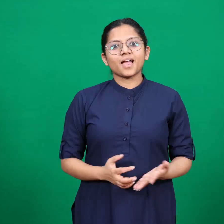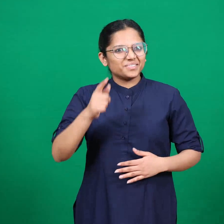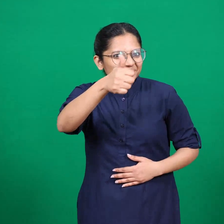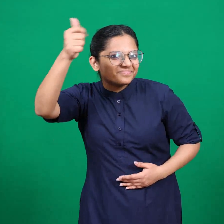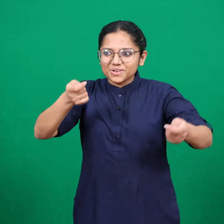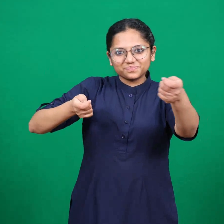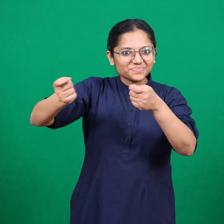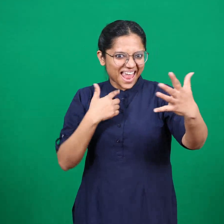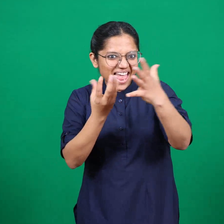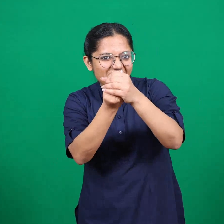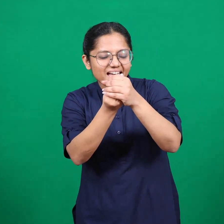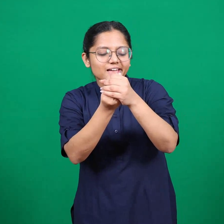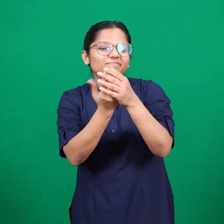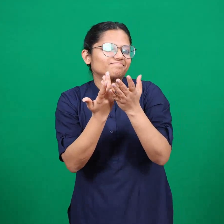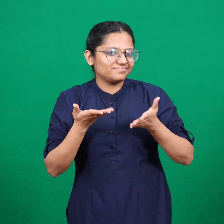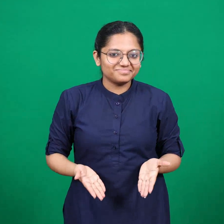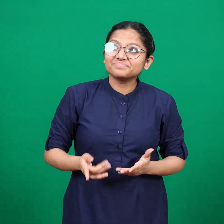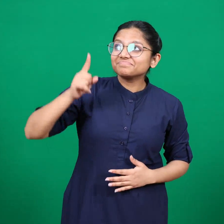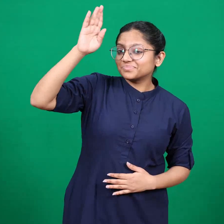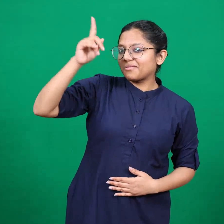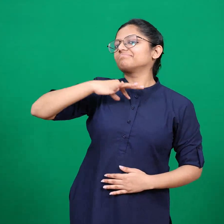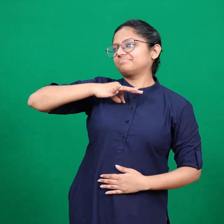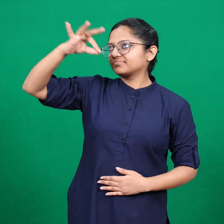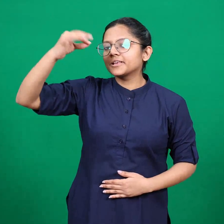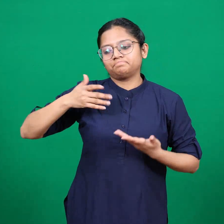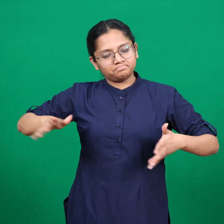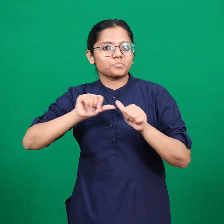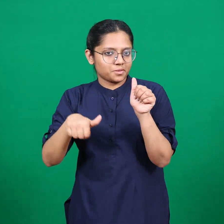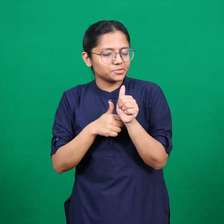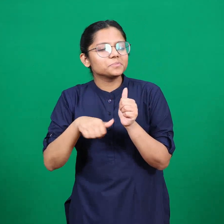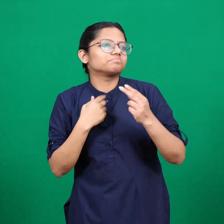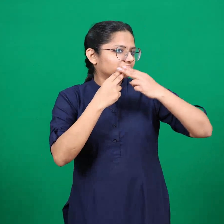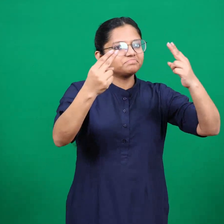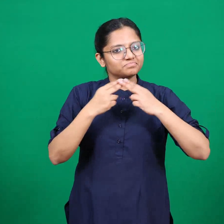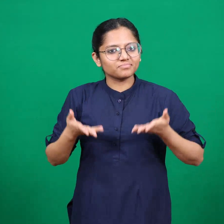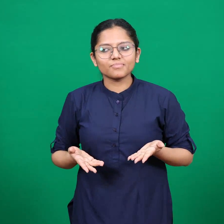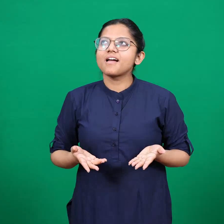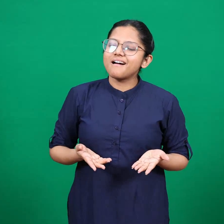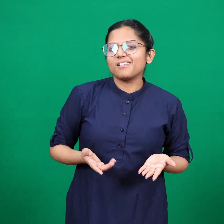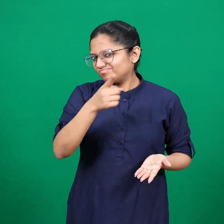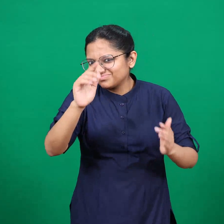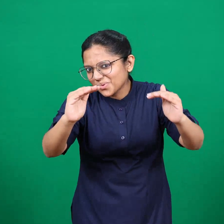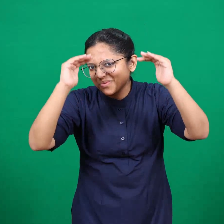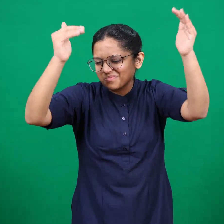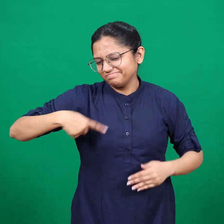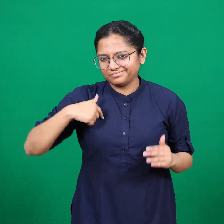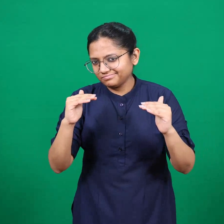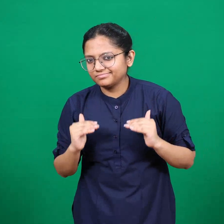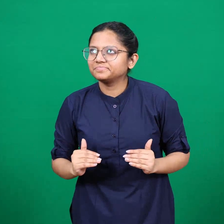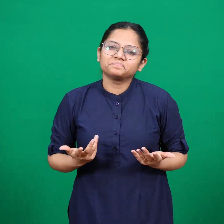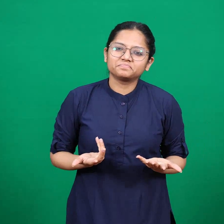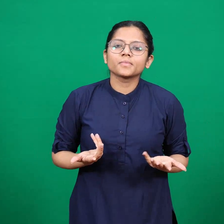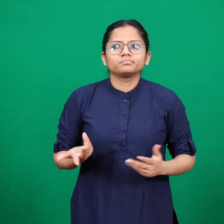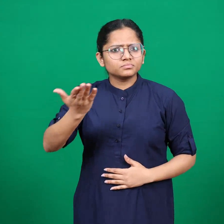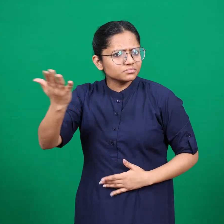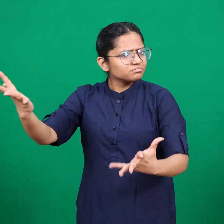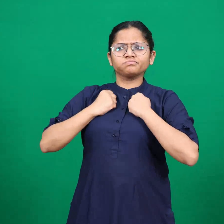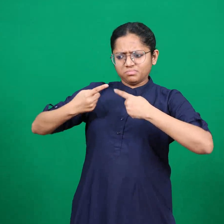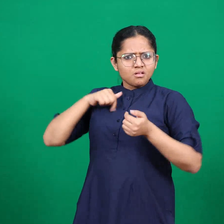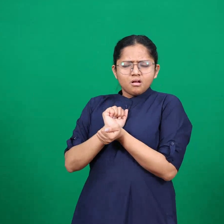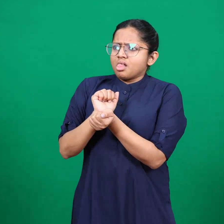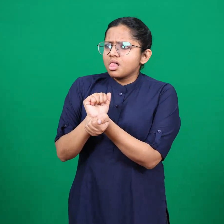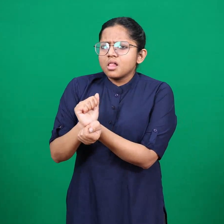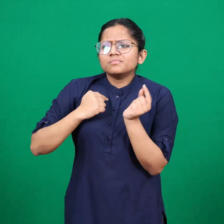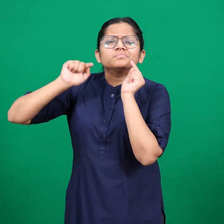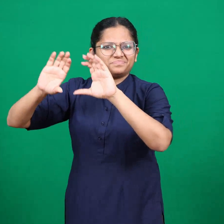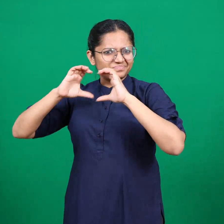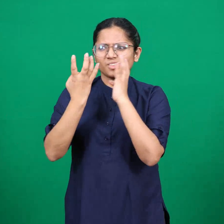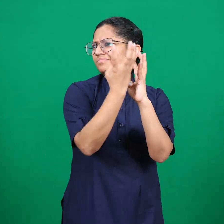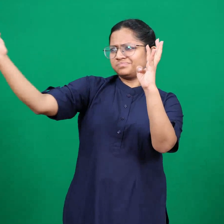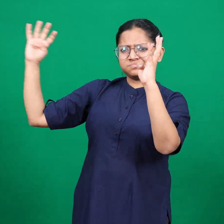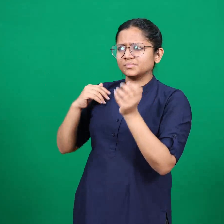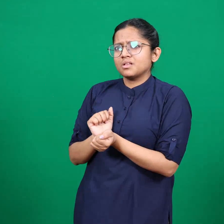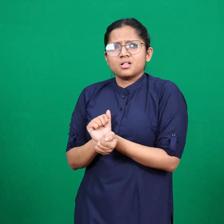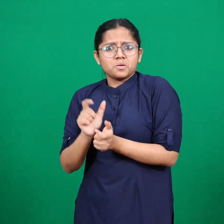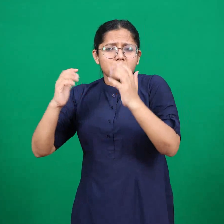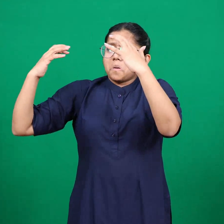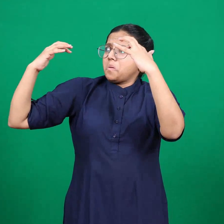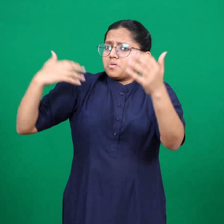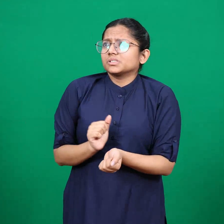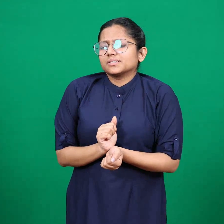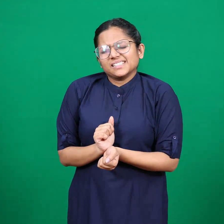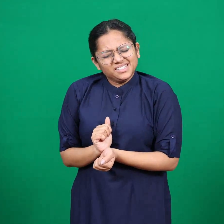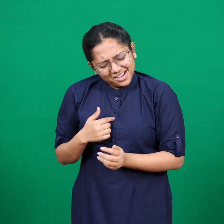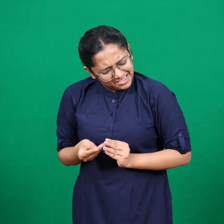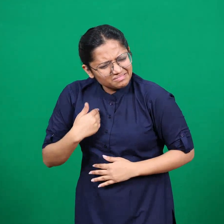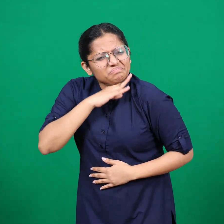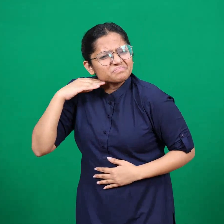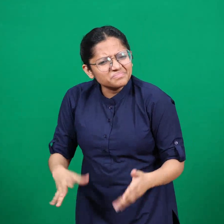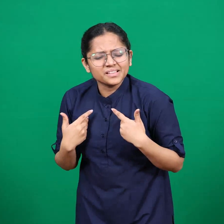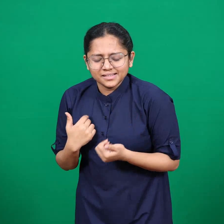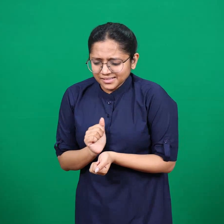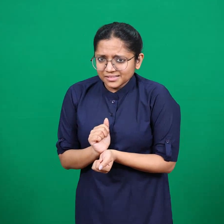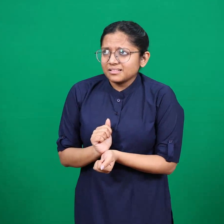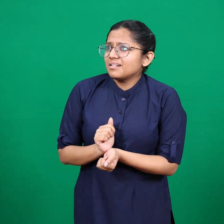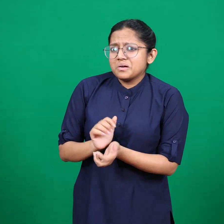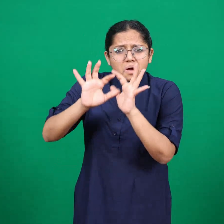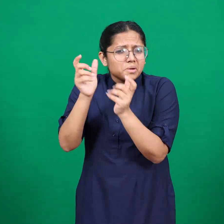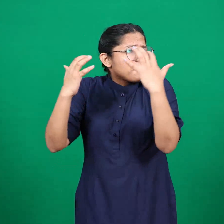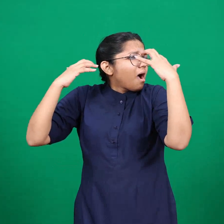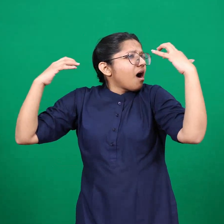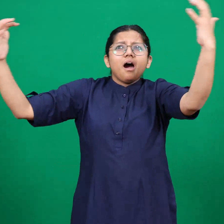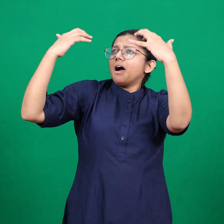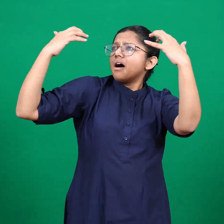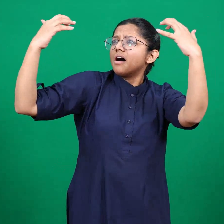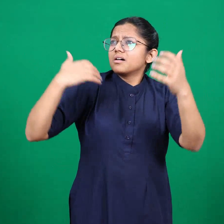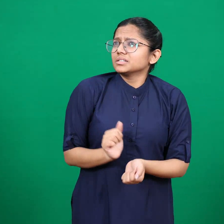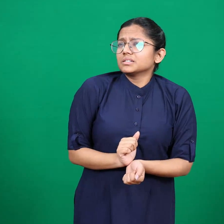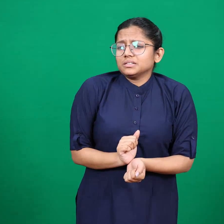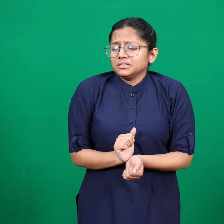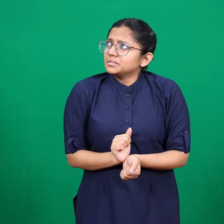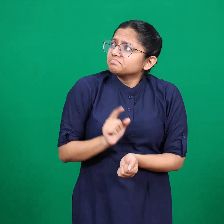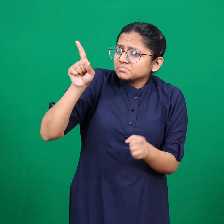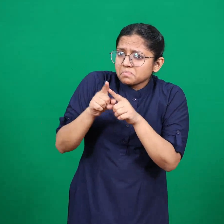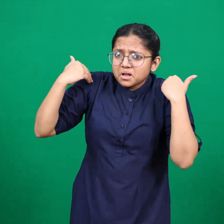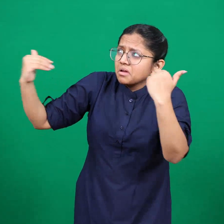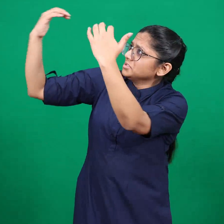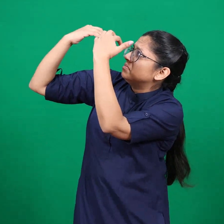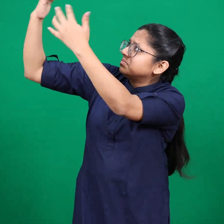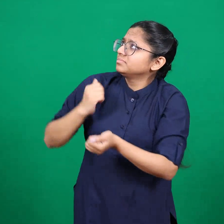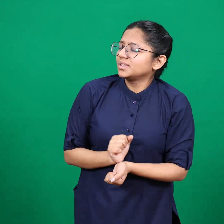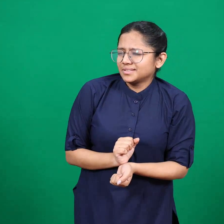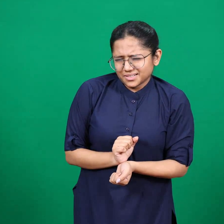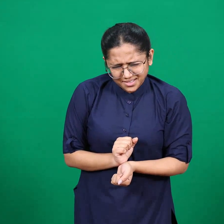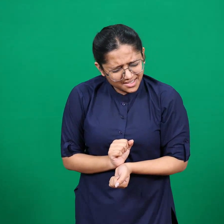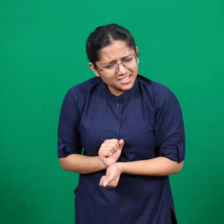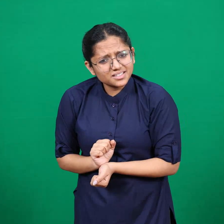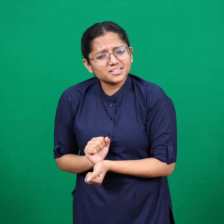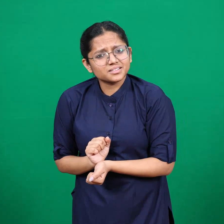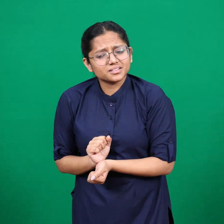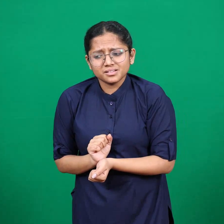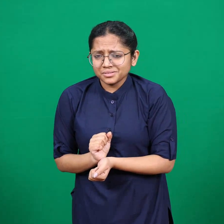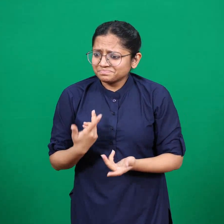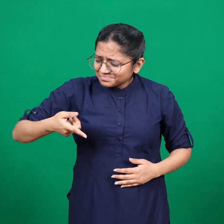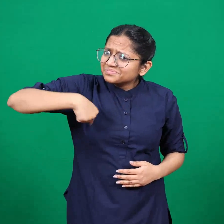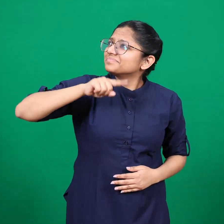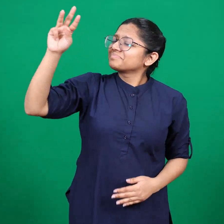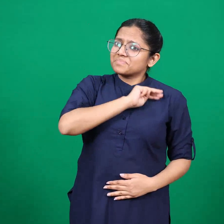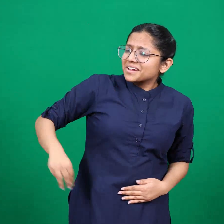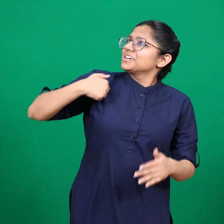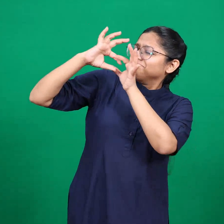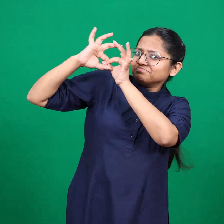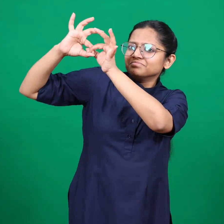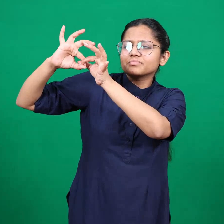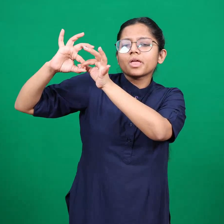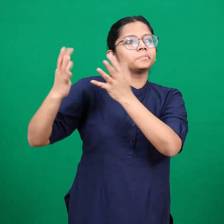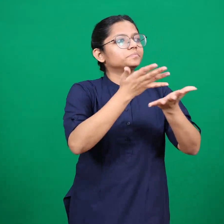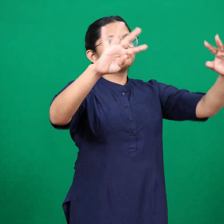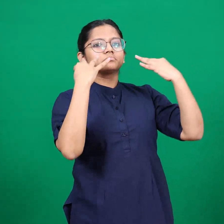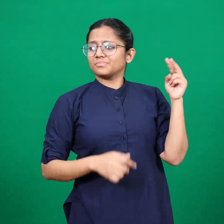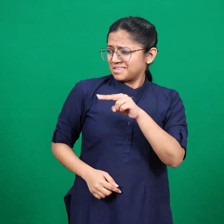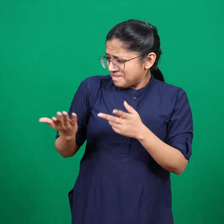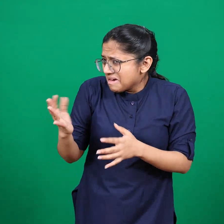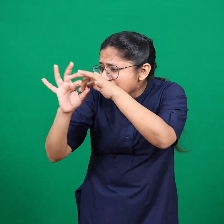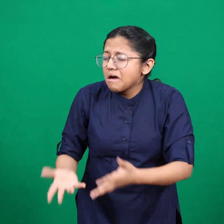For it seems to me that God has displayed us apostles at the end of the procession, like prisoners appointed for death. We have become a spectacle to the whole world, to angels as well as to men.